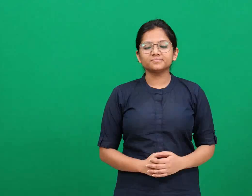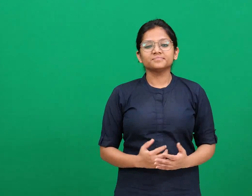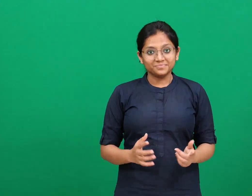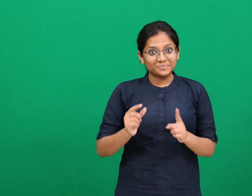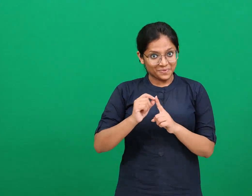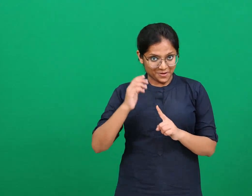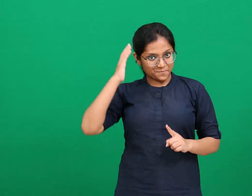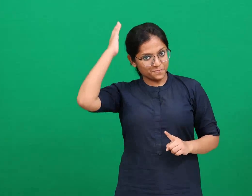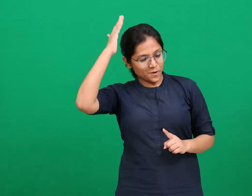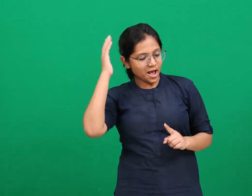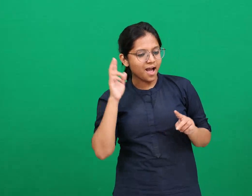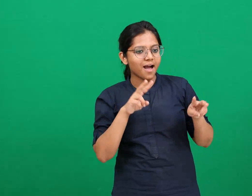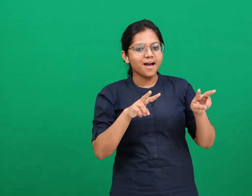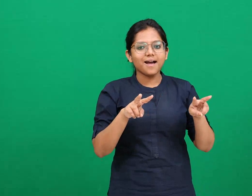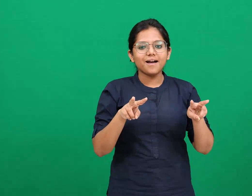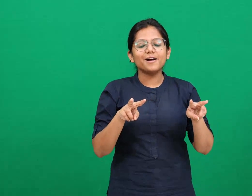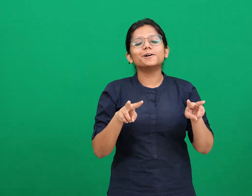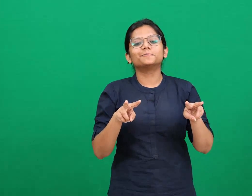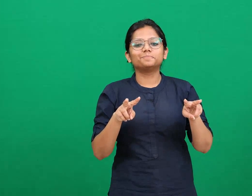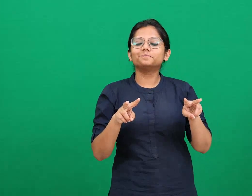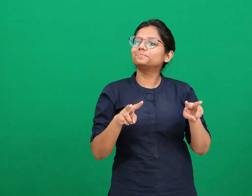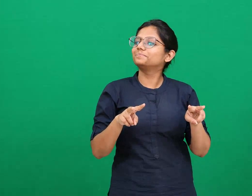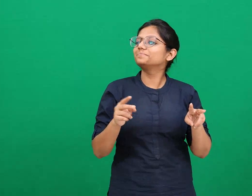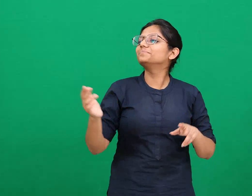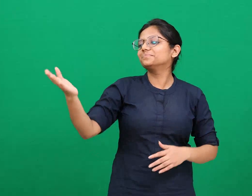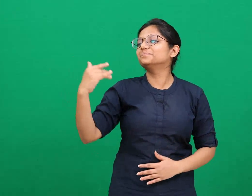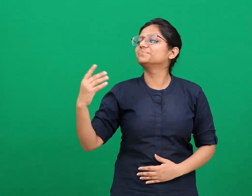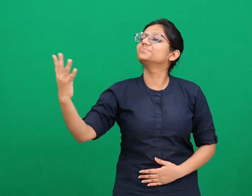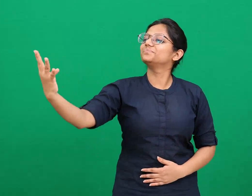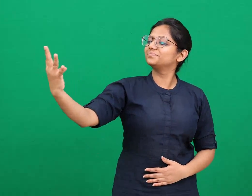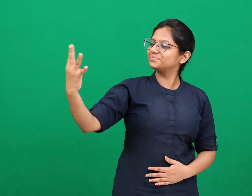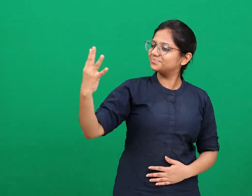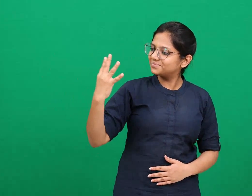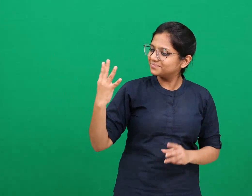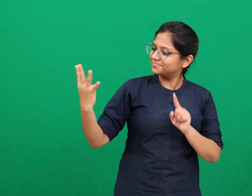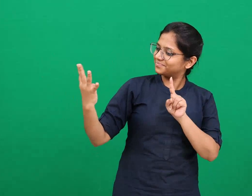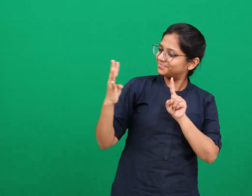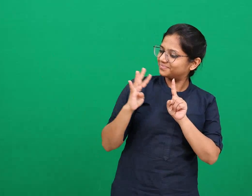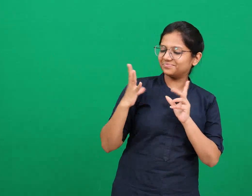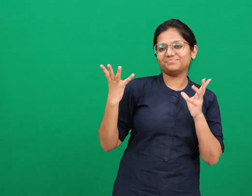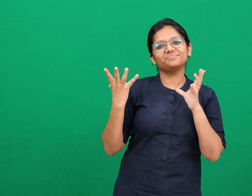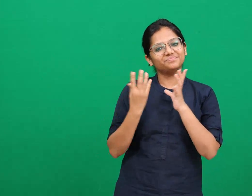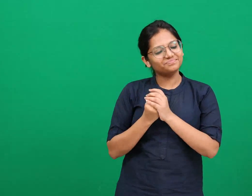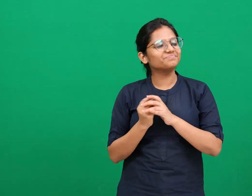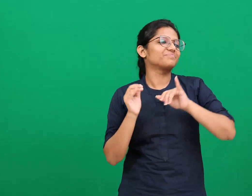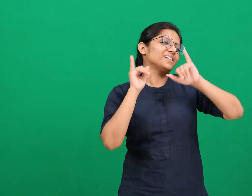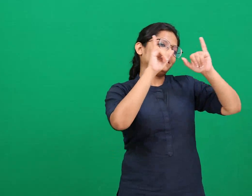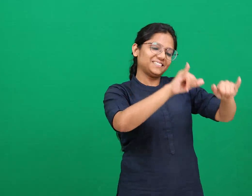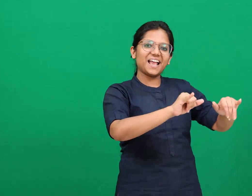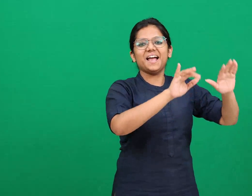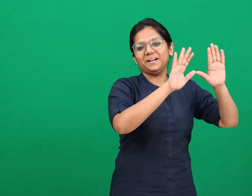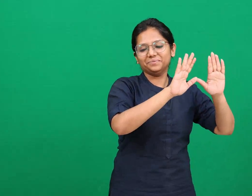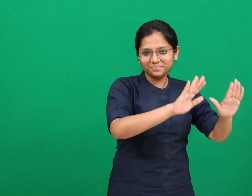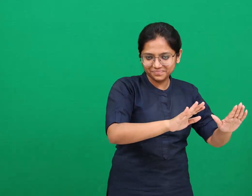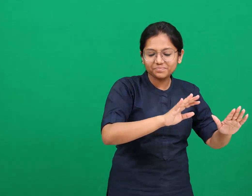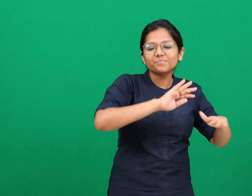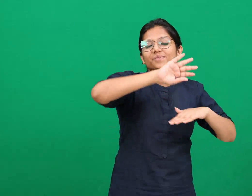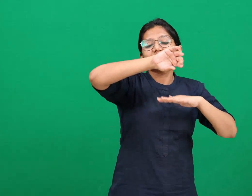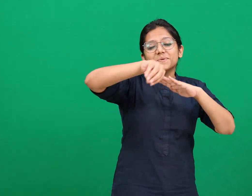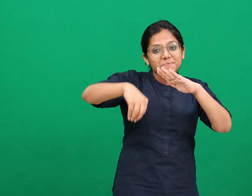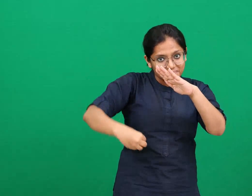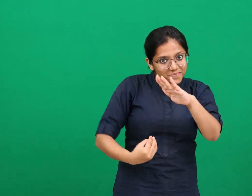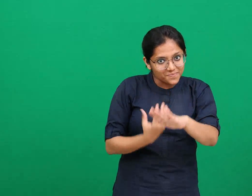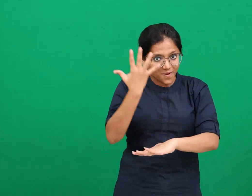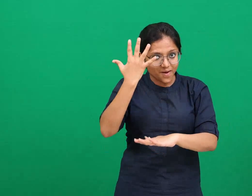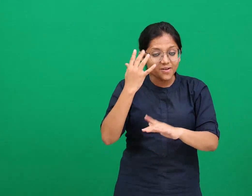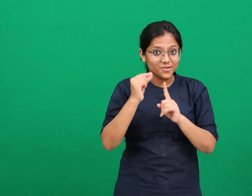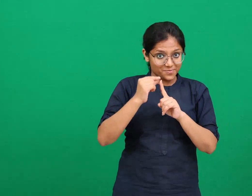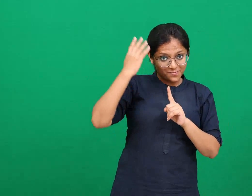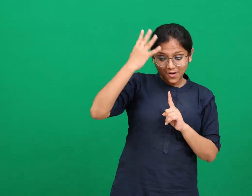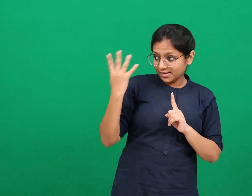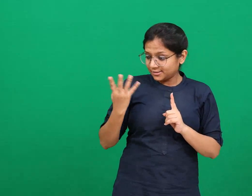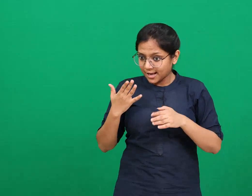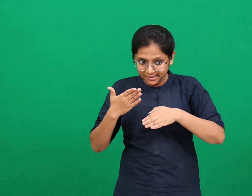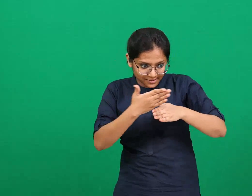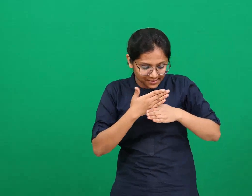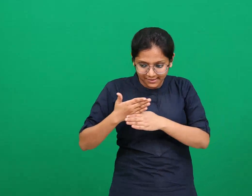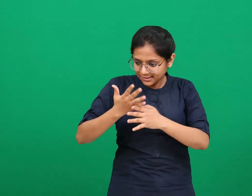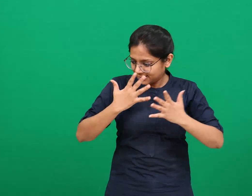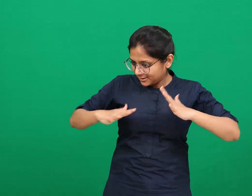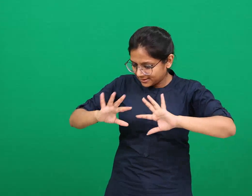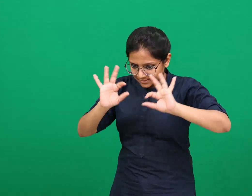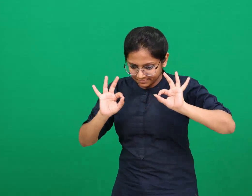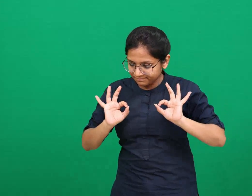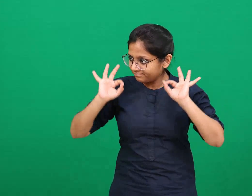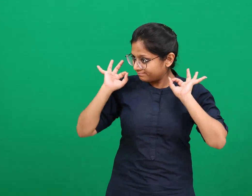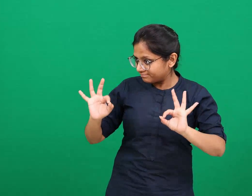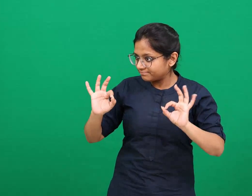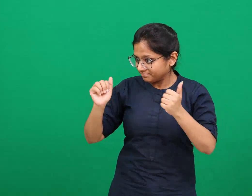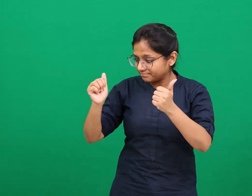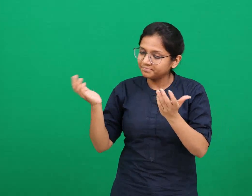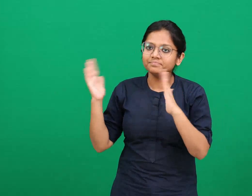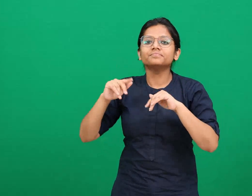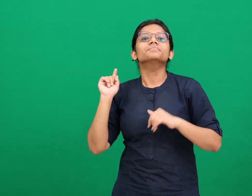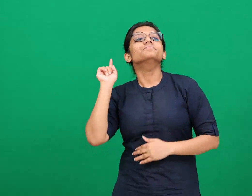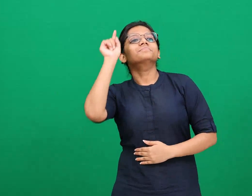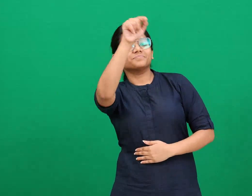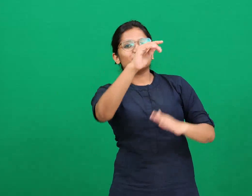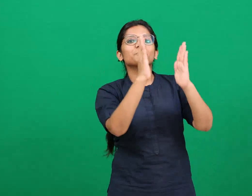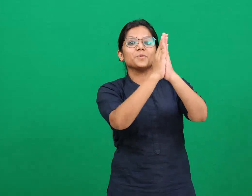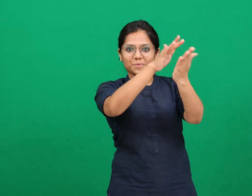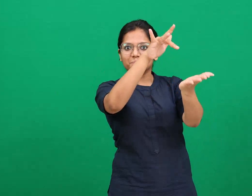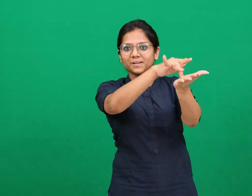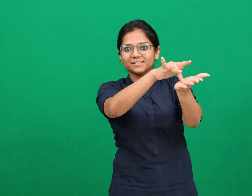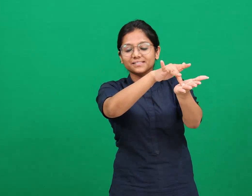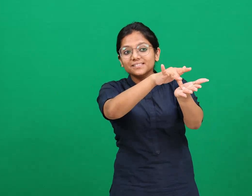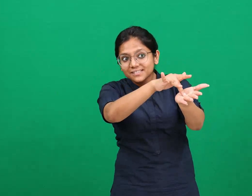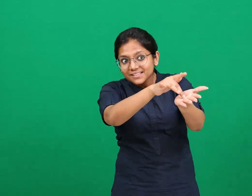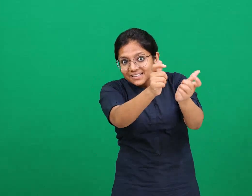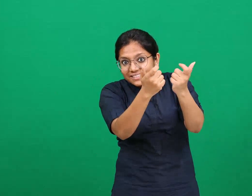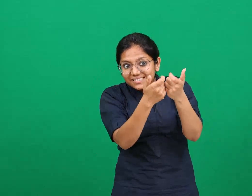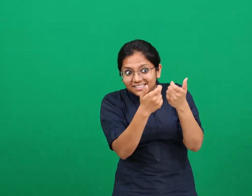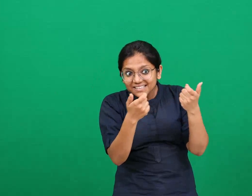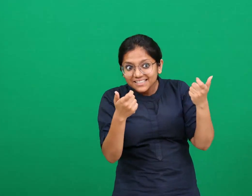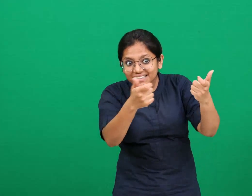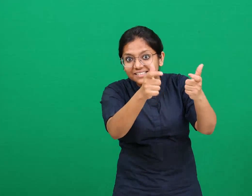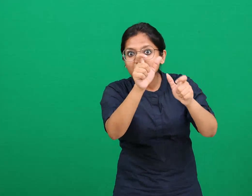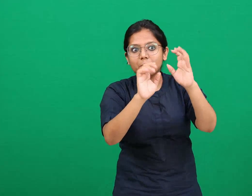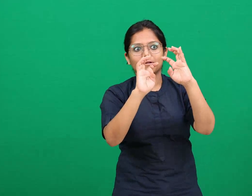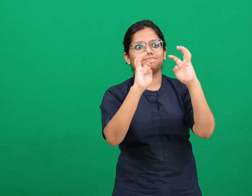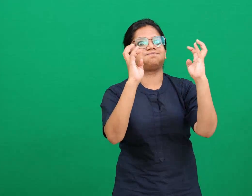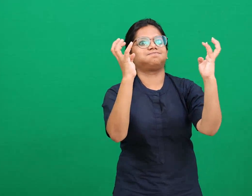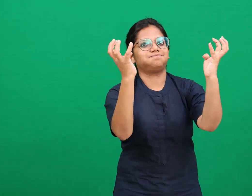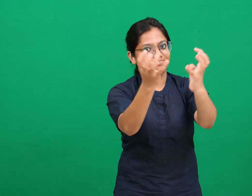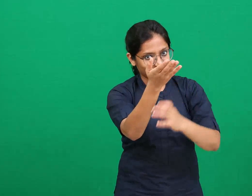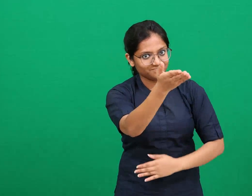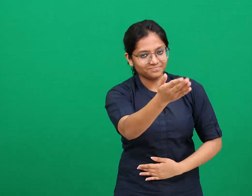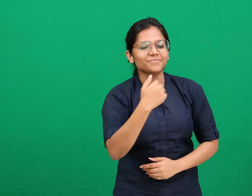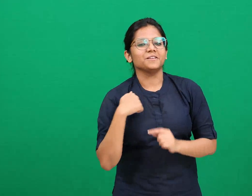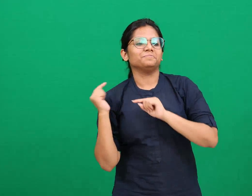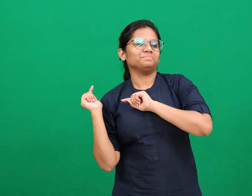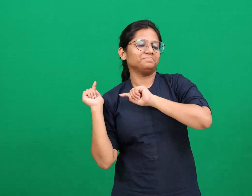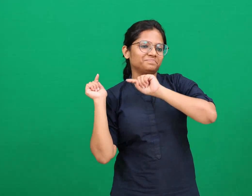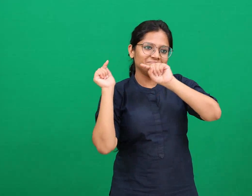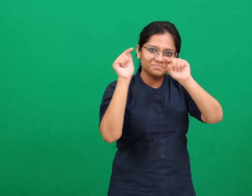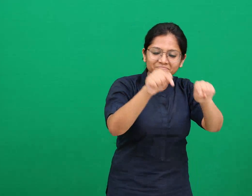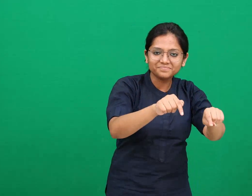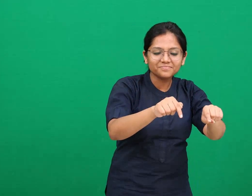So the next day Paul took the men and purified himself along with them.